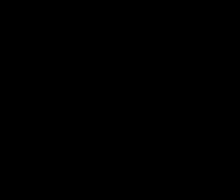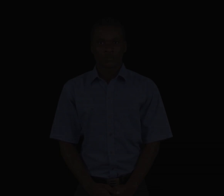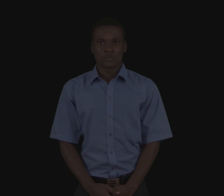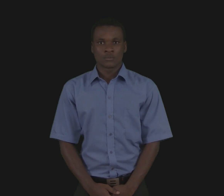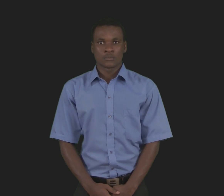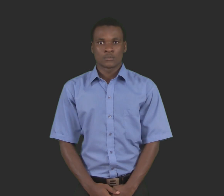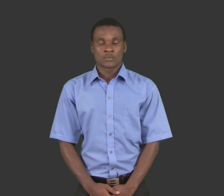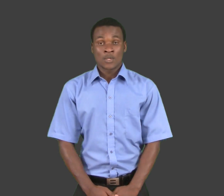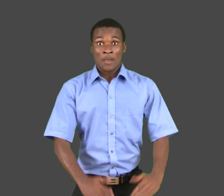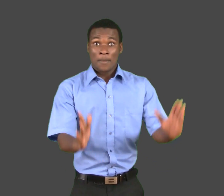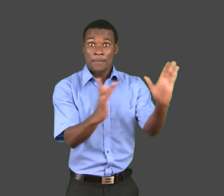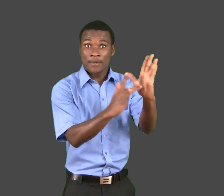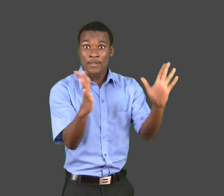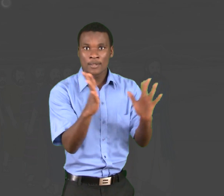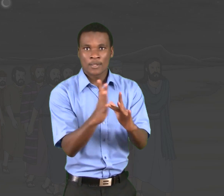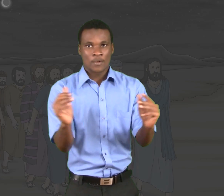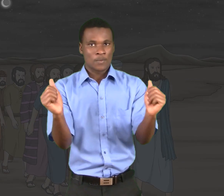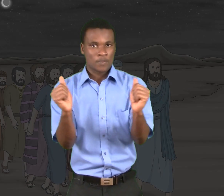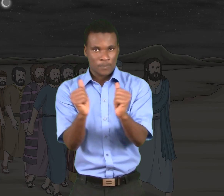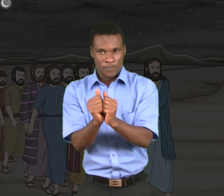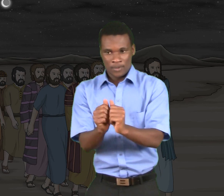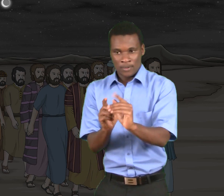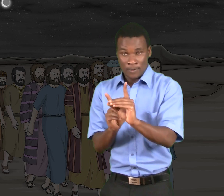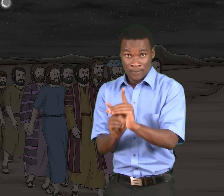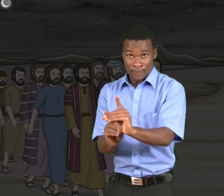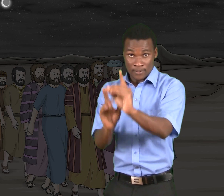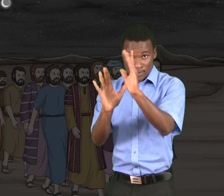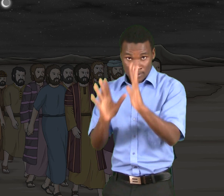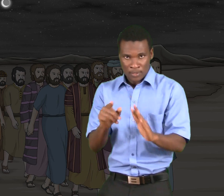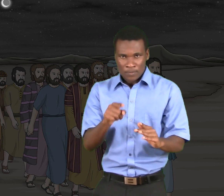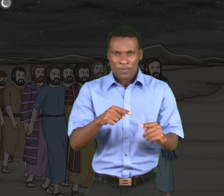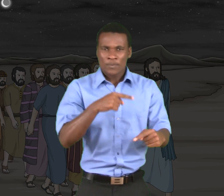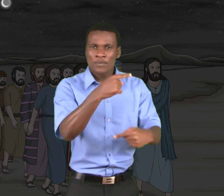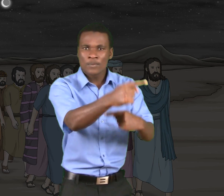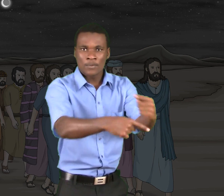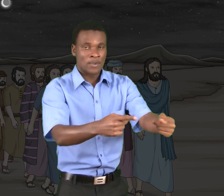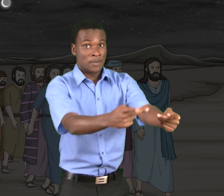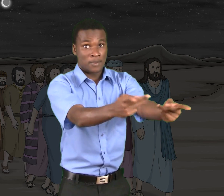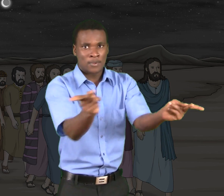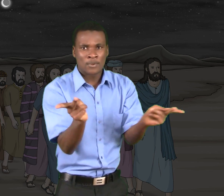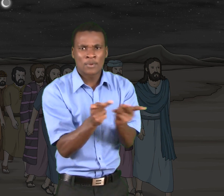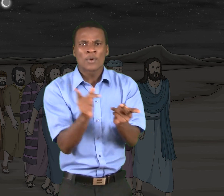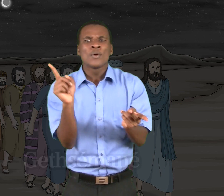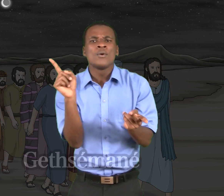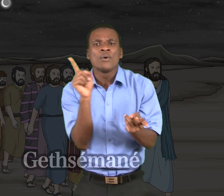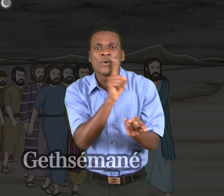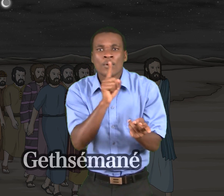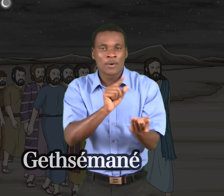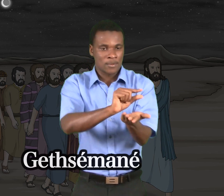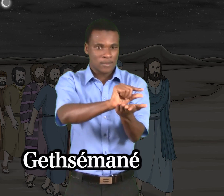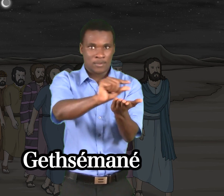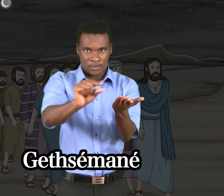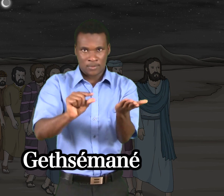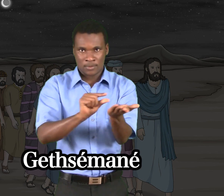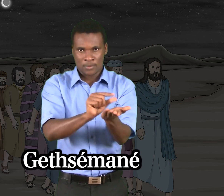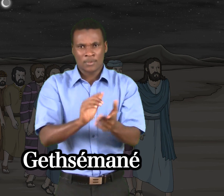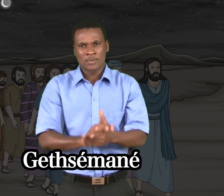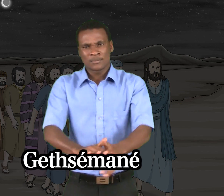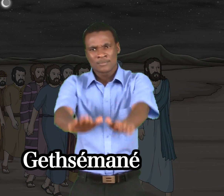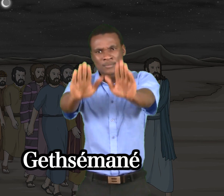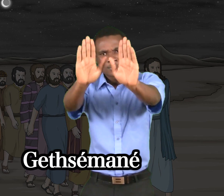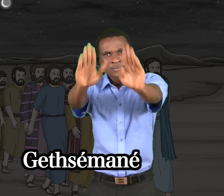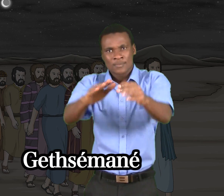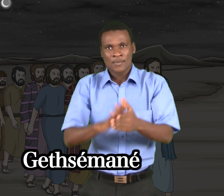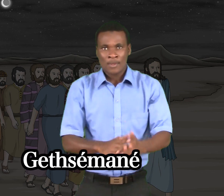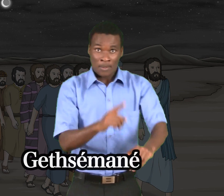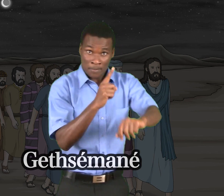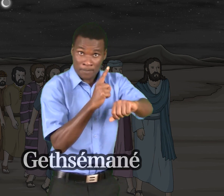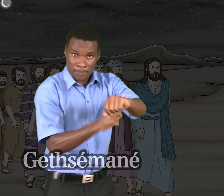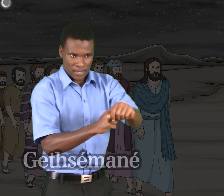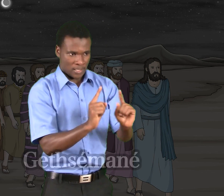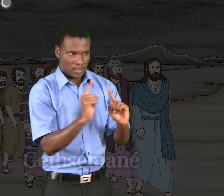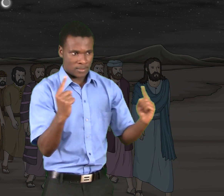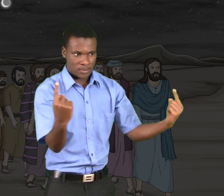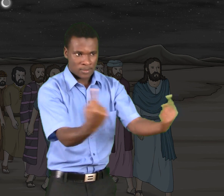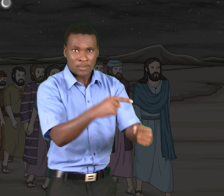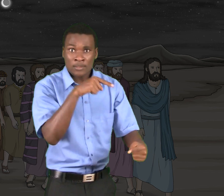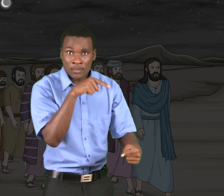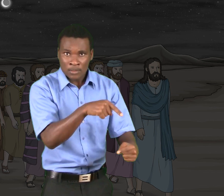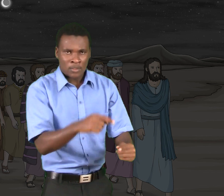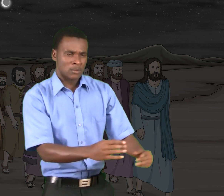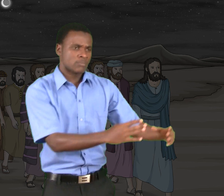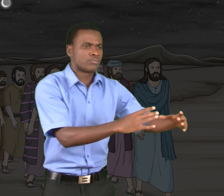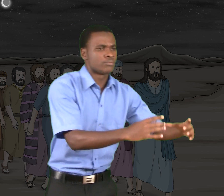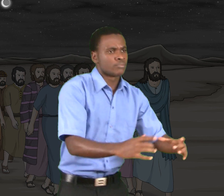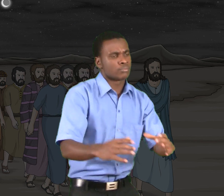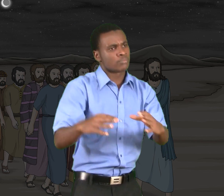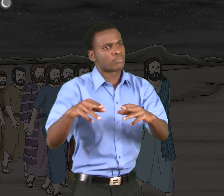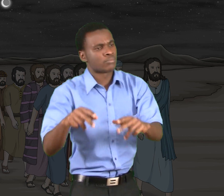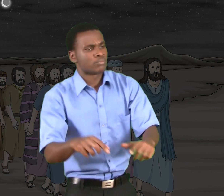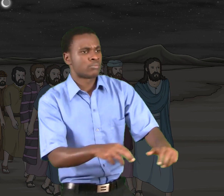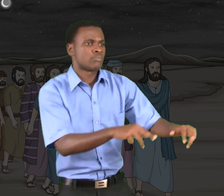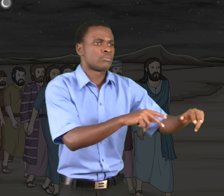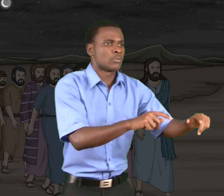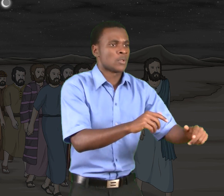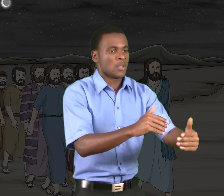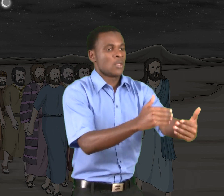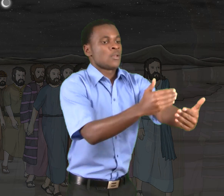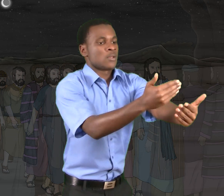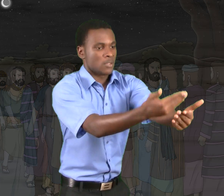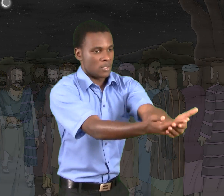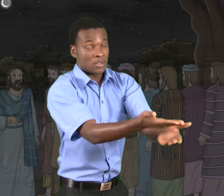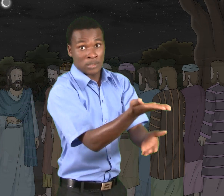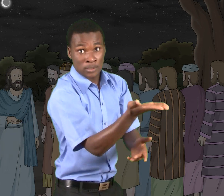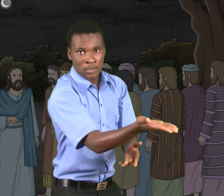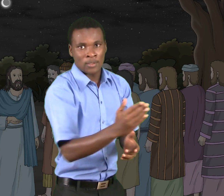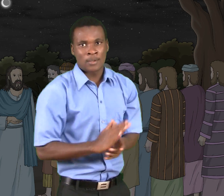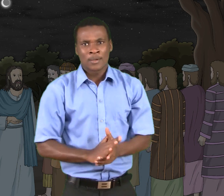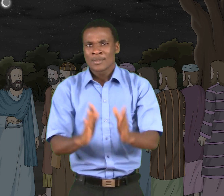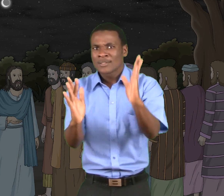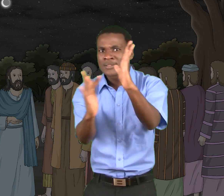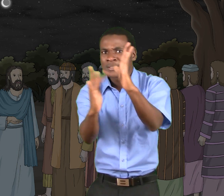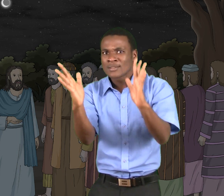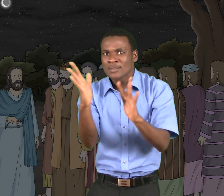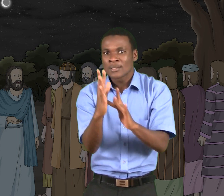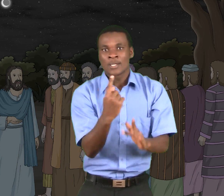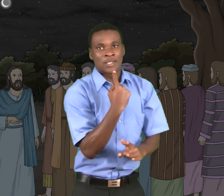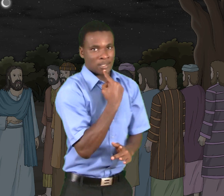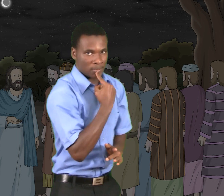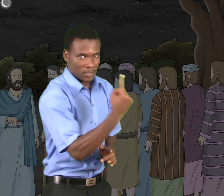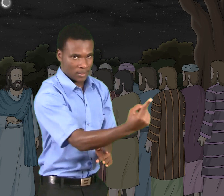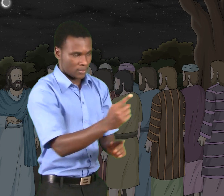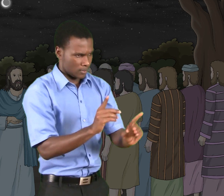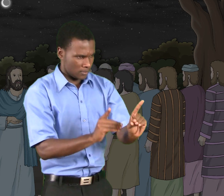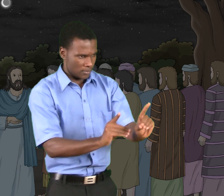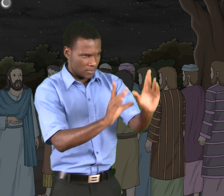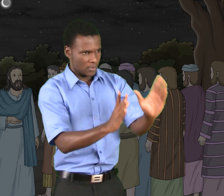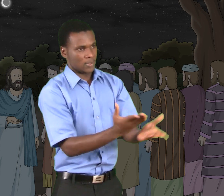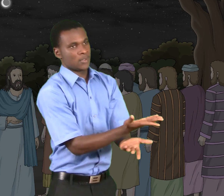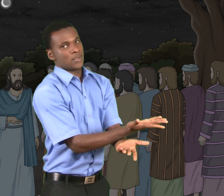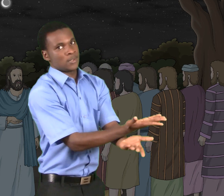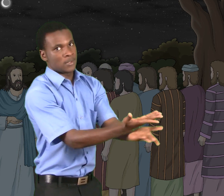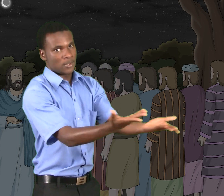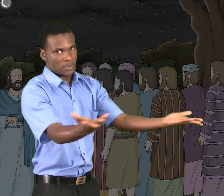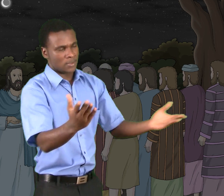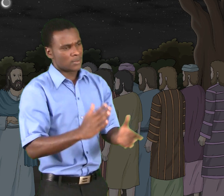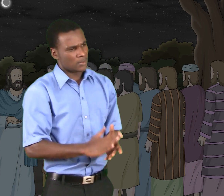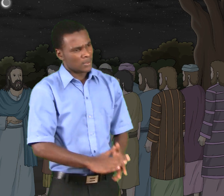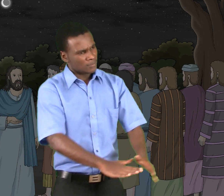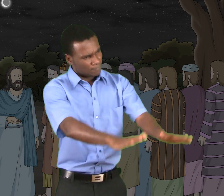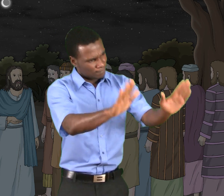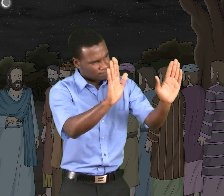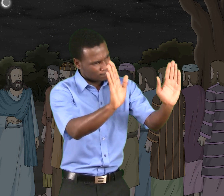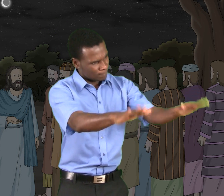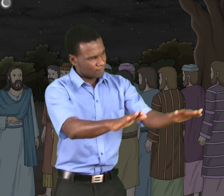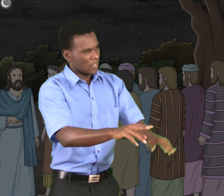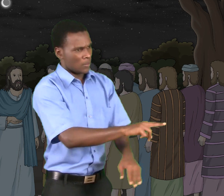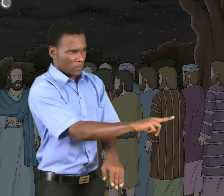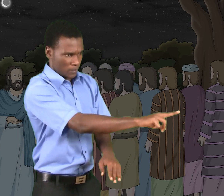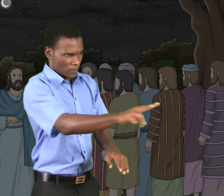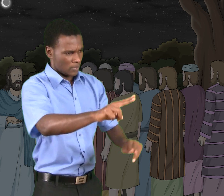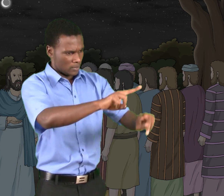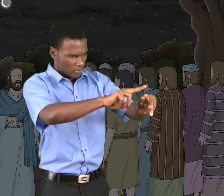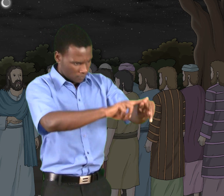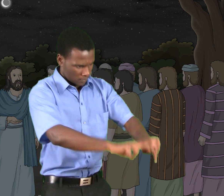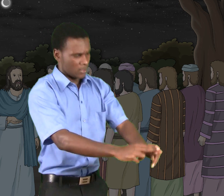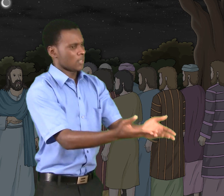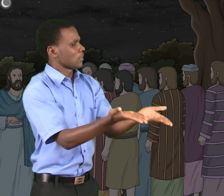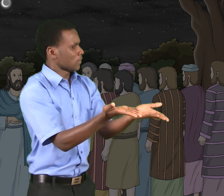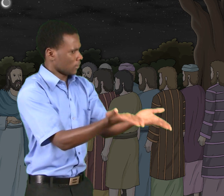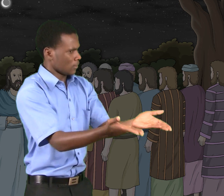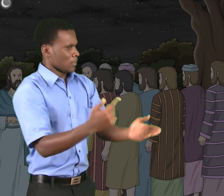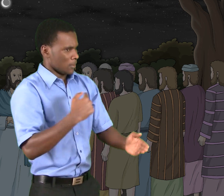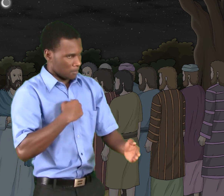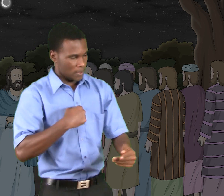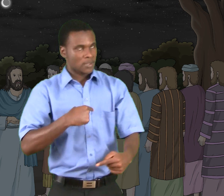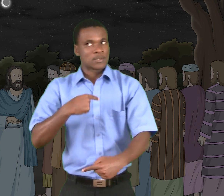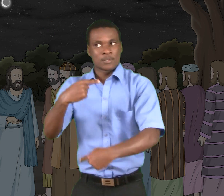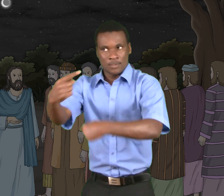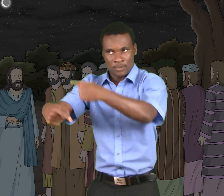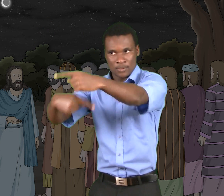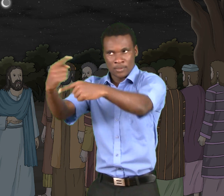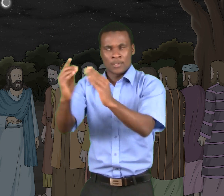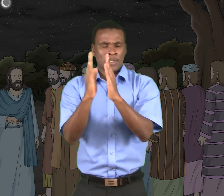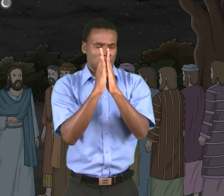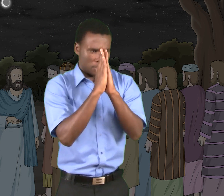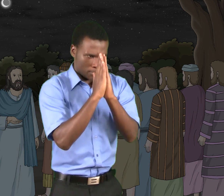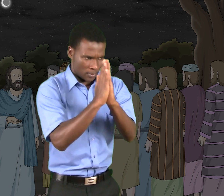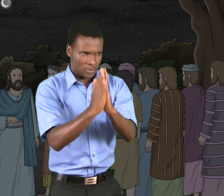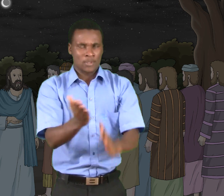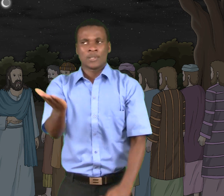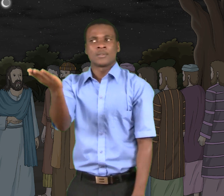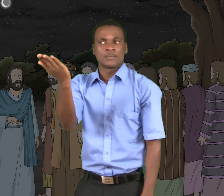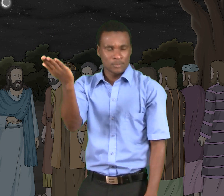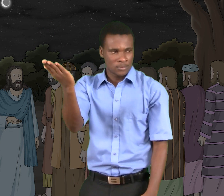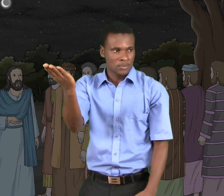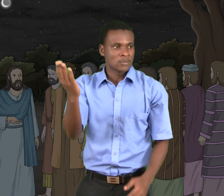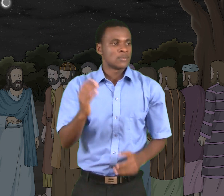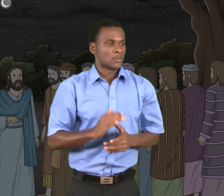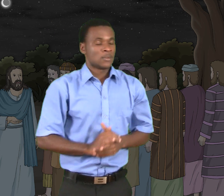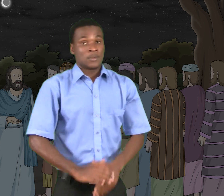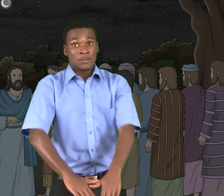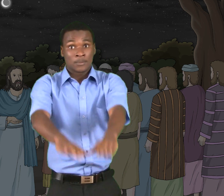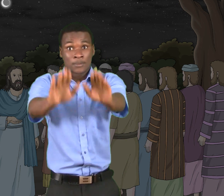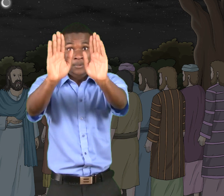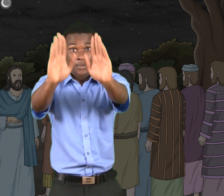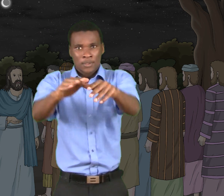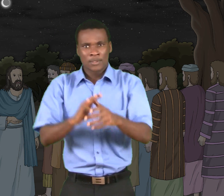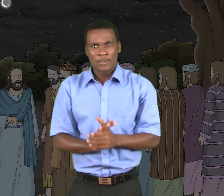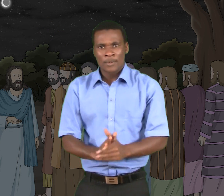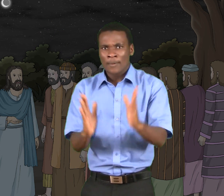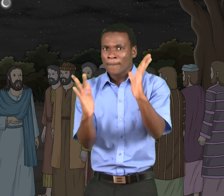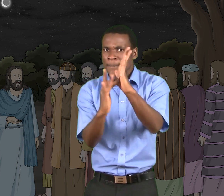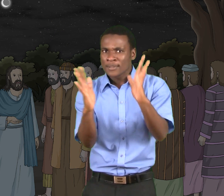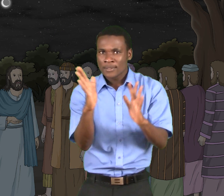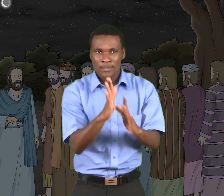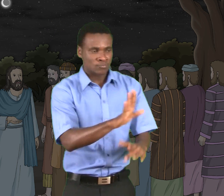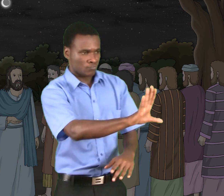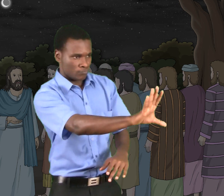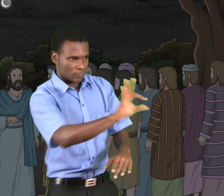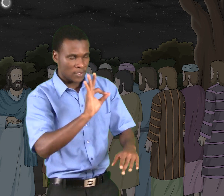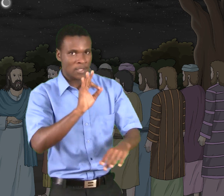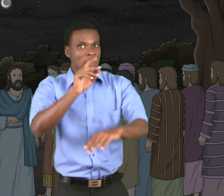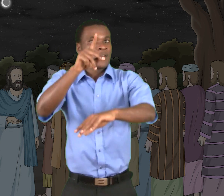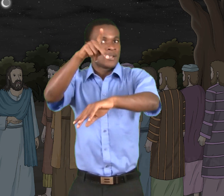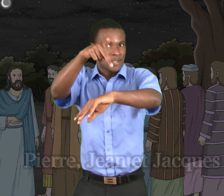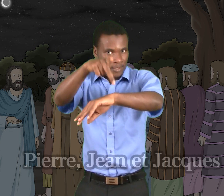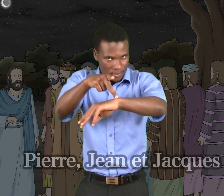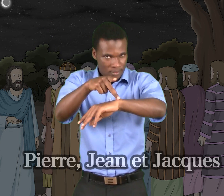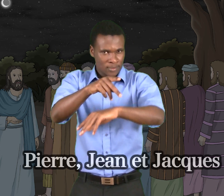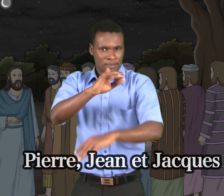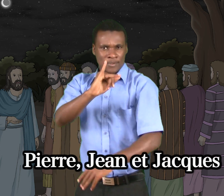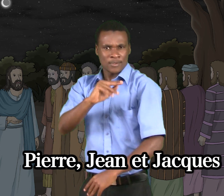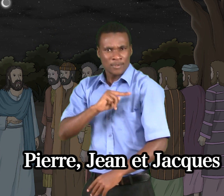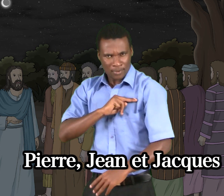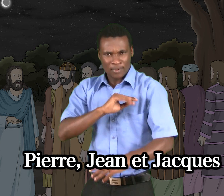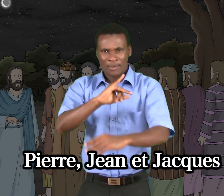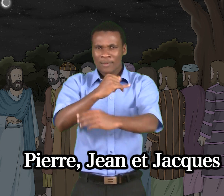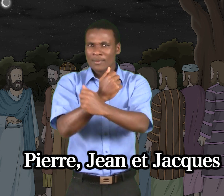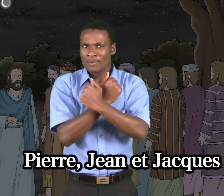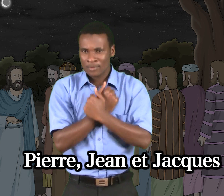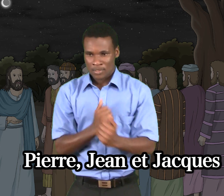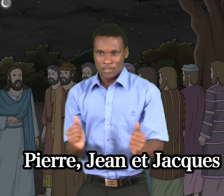At that time Jesus went with His disciples to a place called Gethsemane, and He told them, “Sit here while I go over there and pray.”